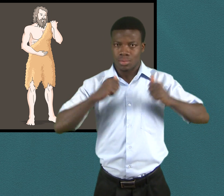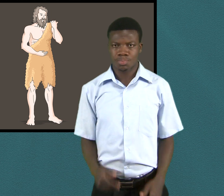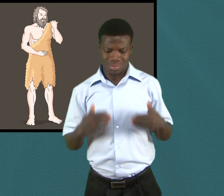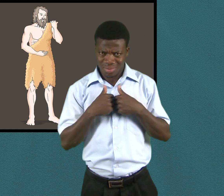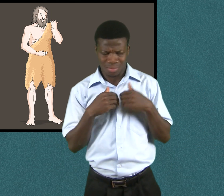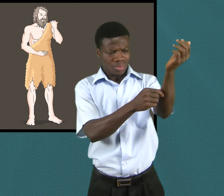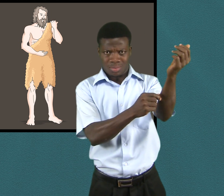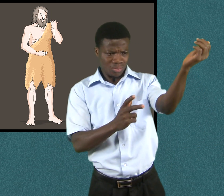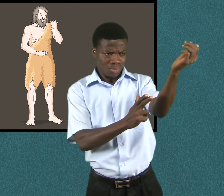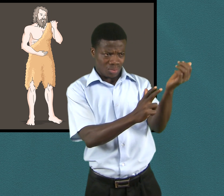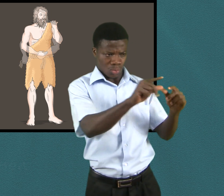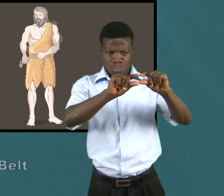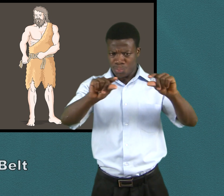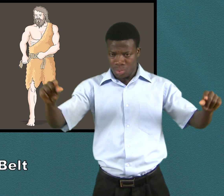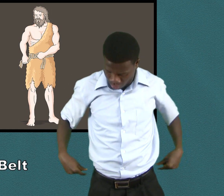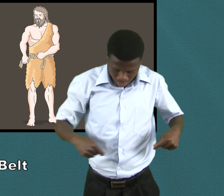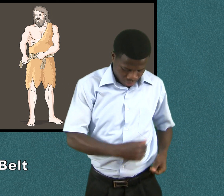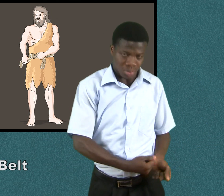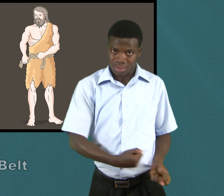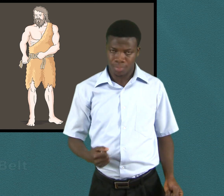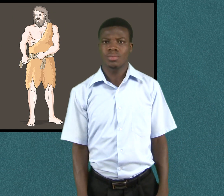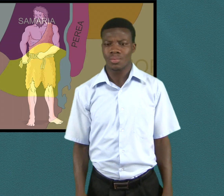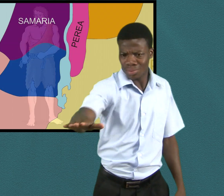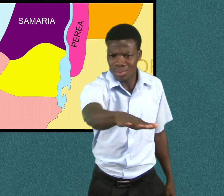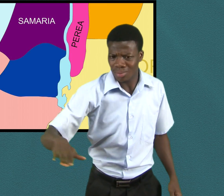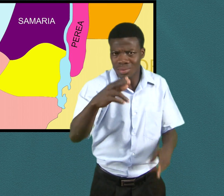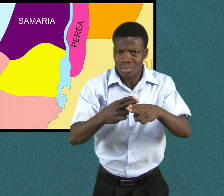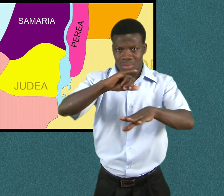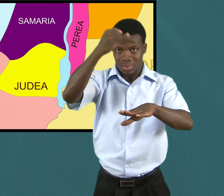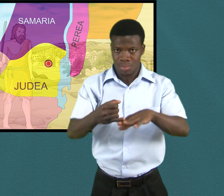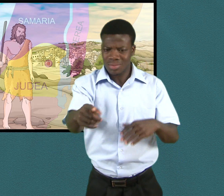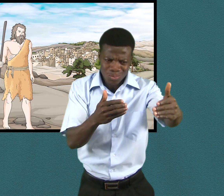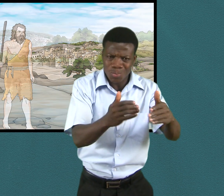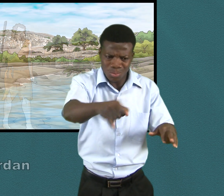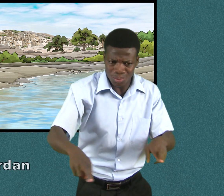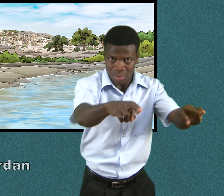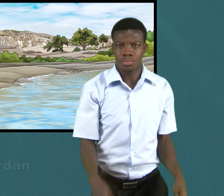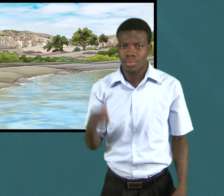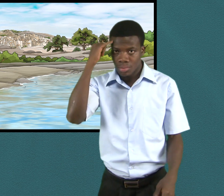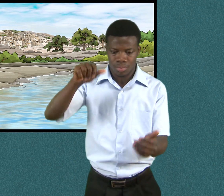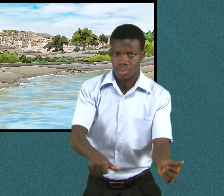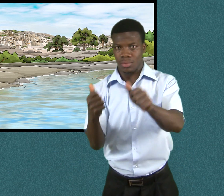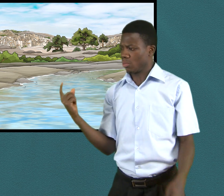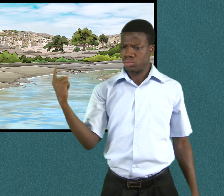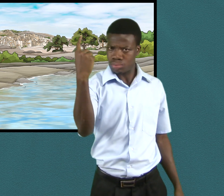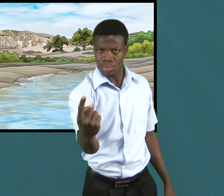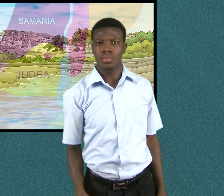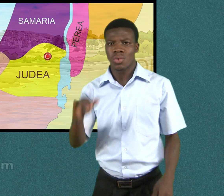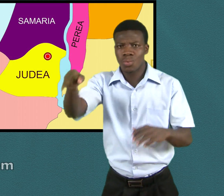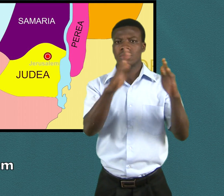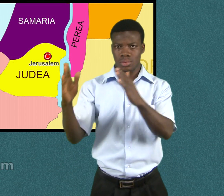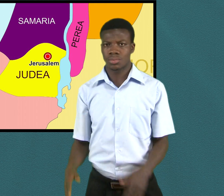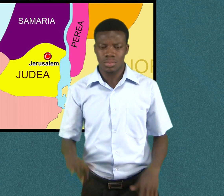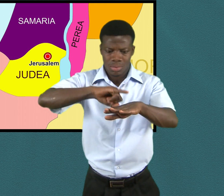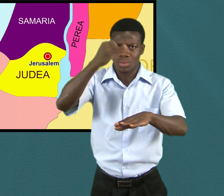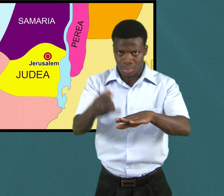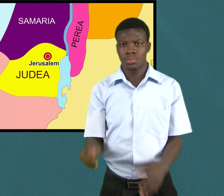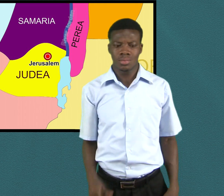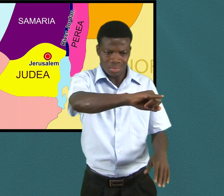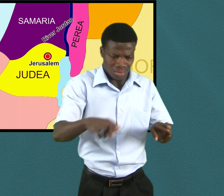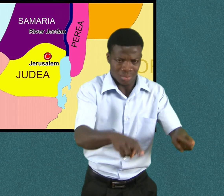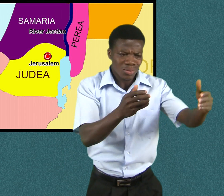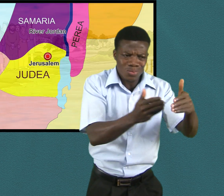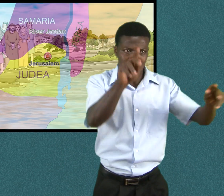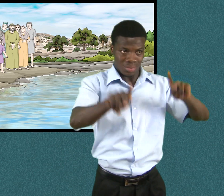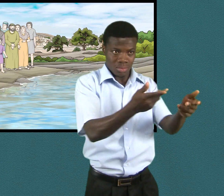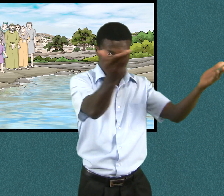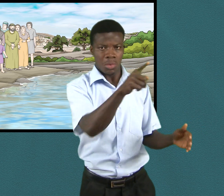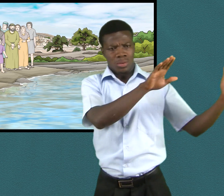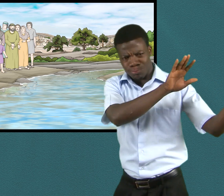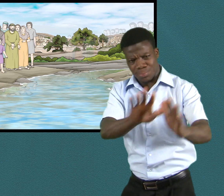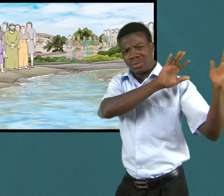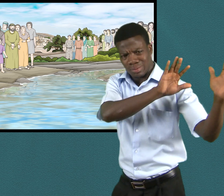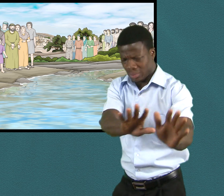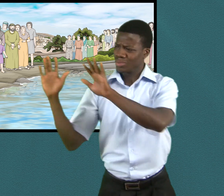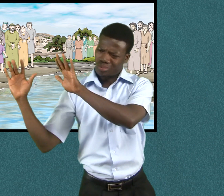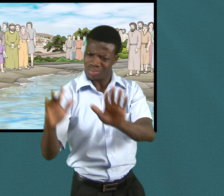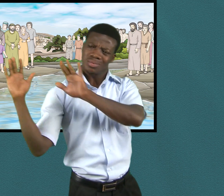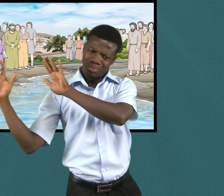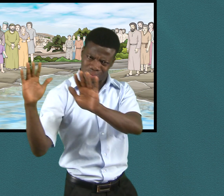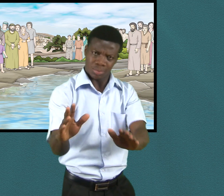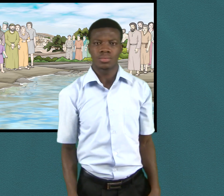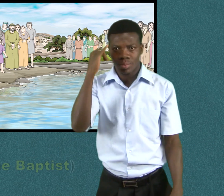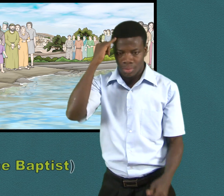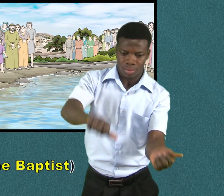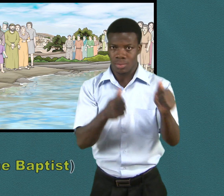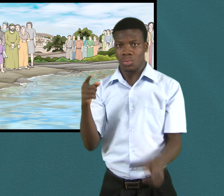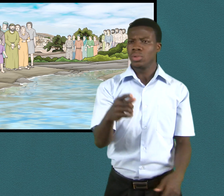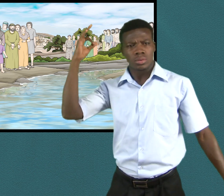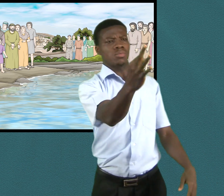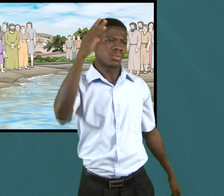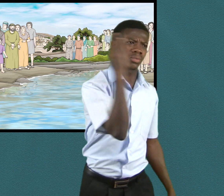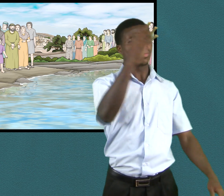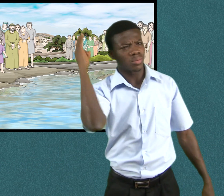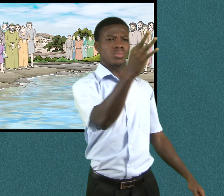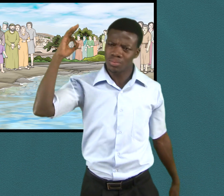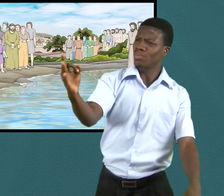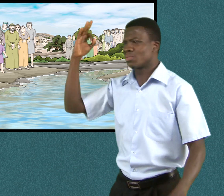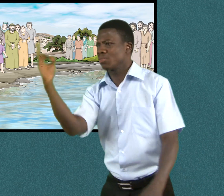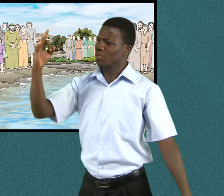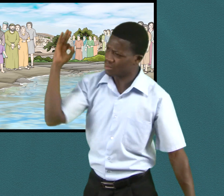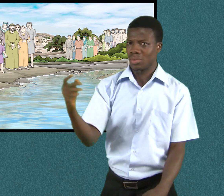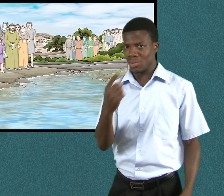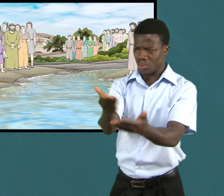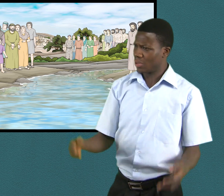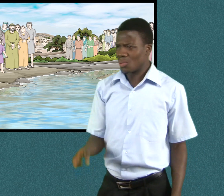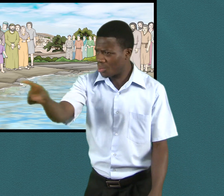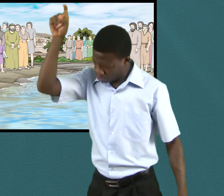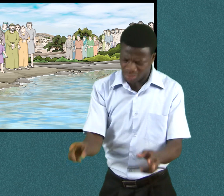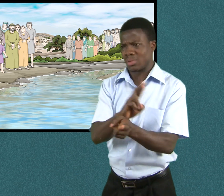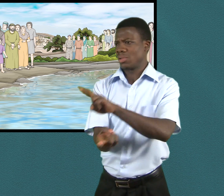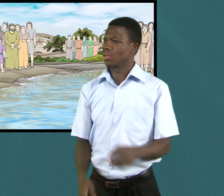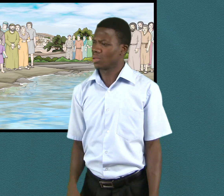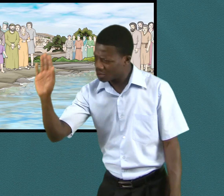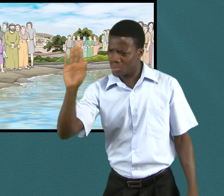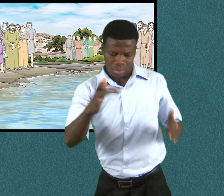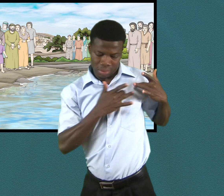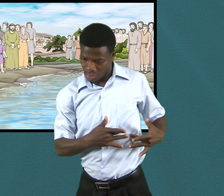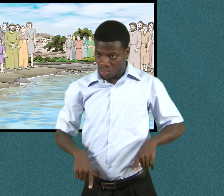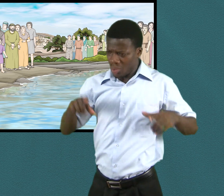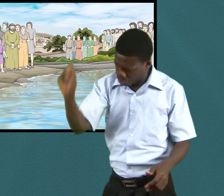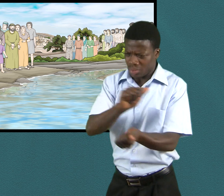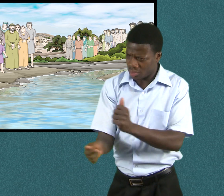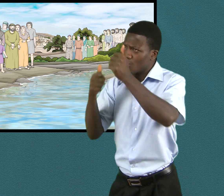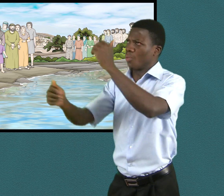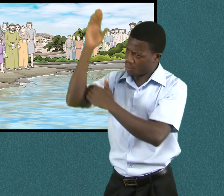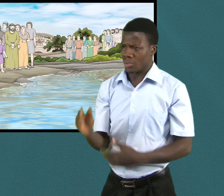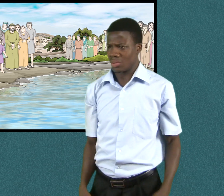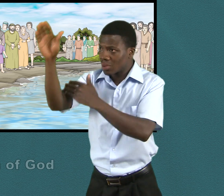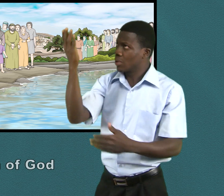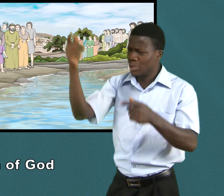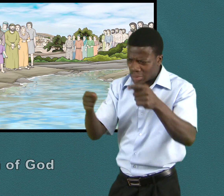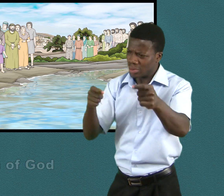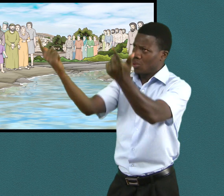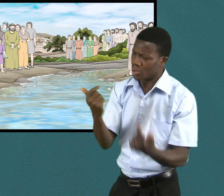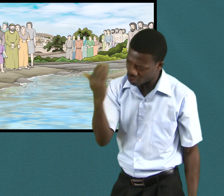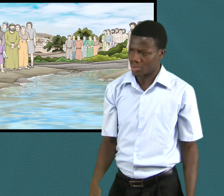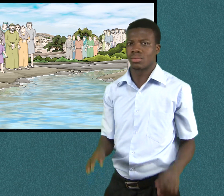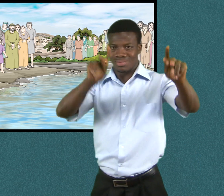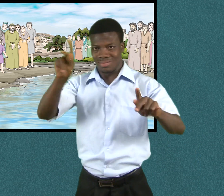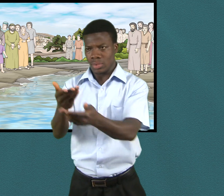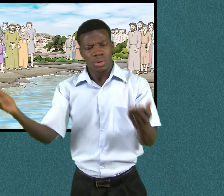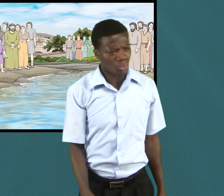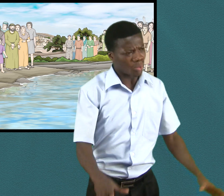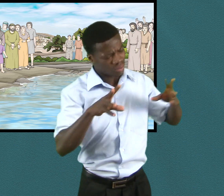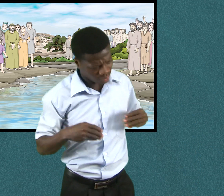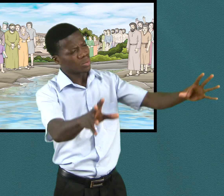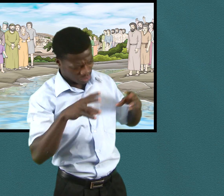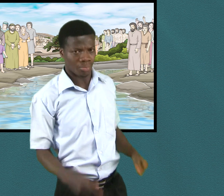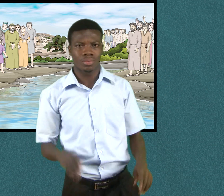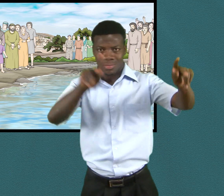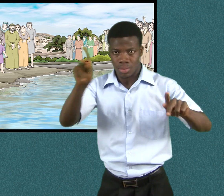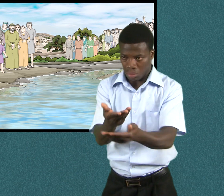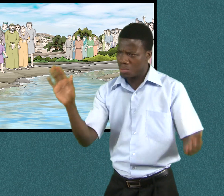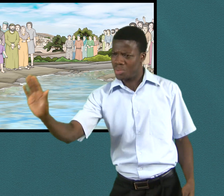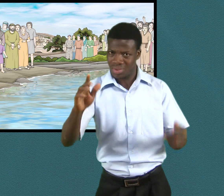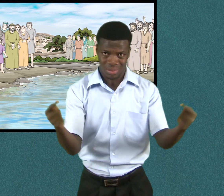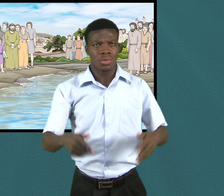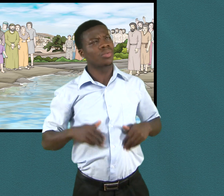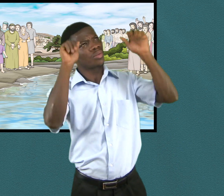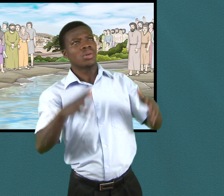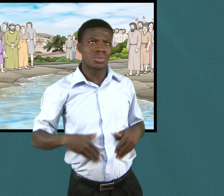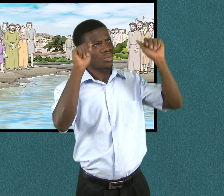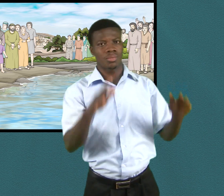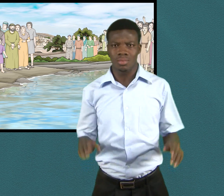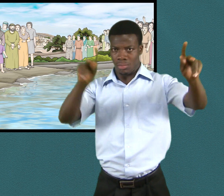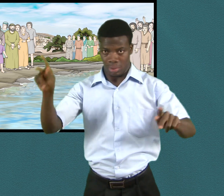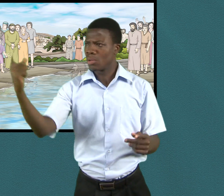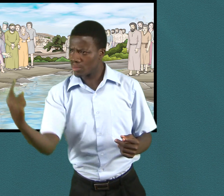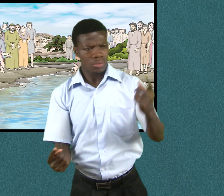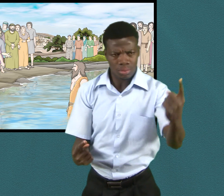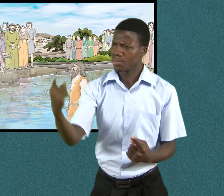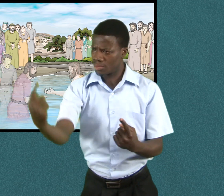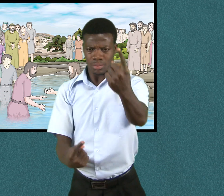People went out to him from Jerusalem and all Judea and the whole region around the Jordan.